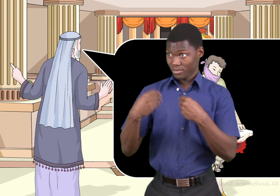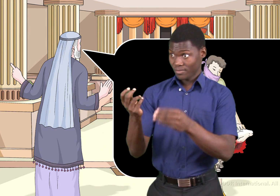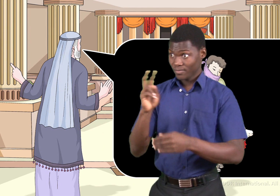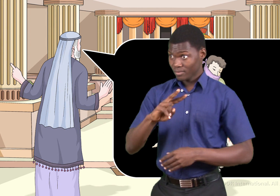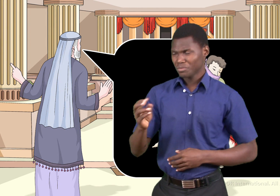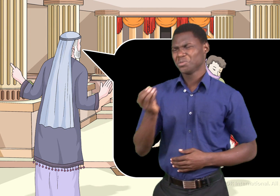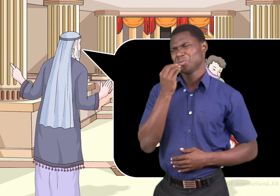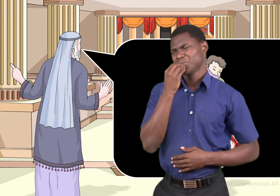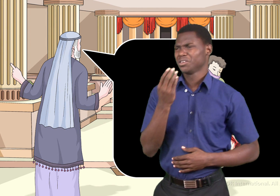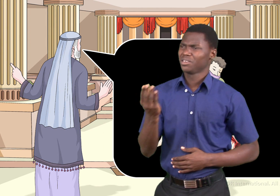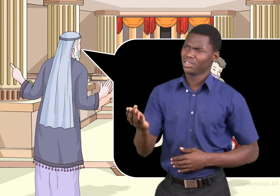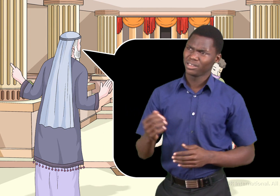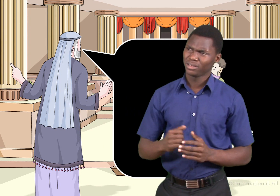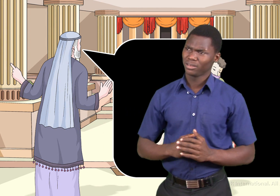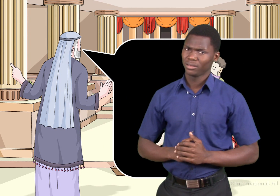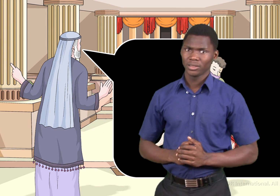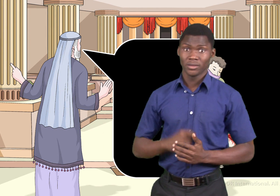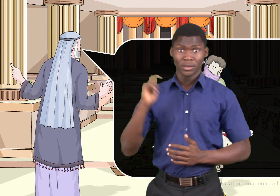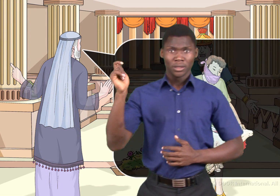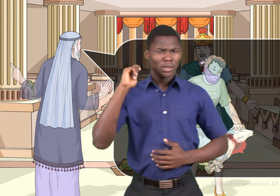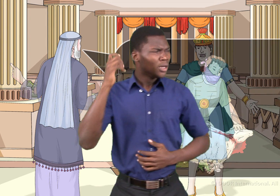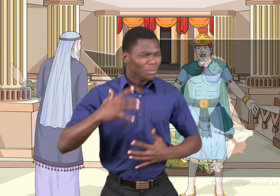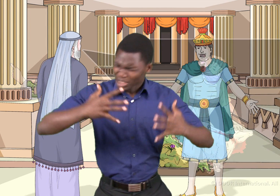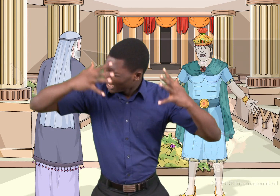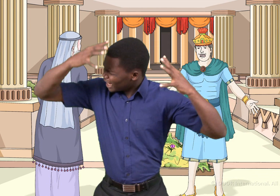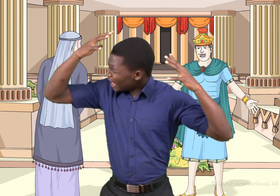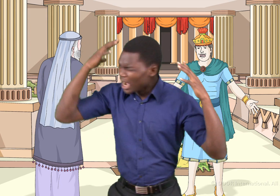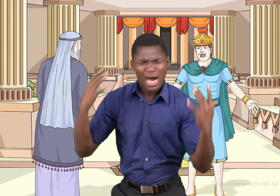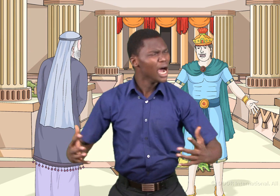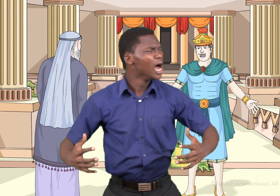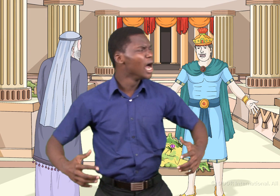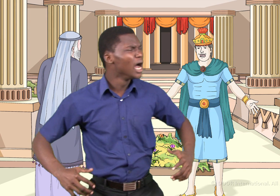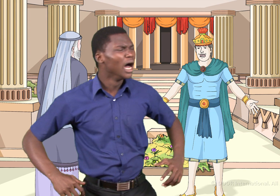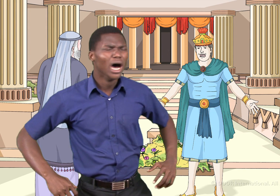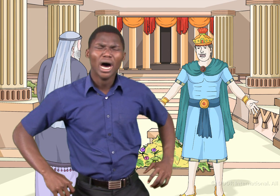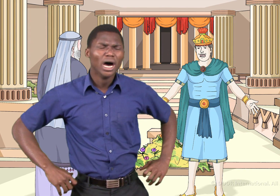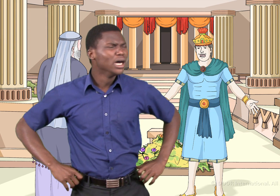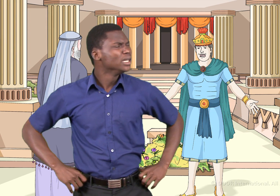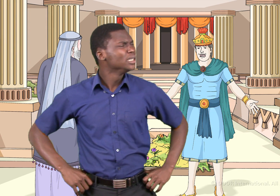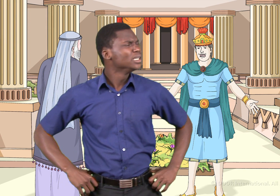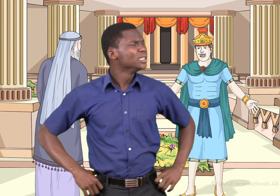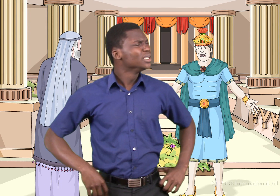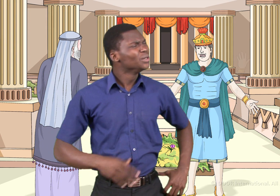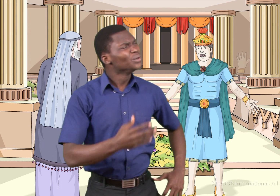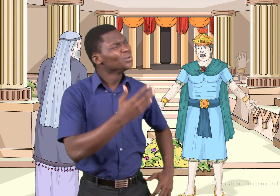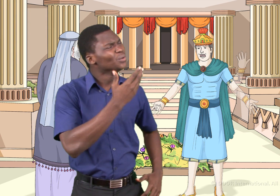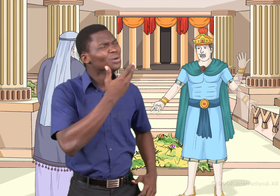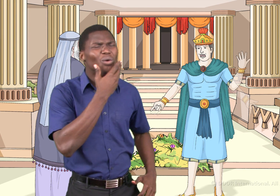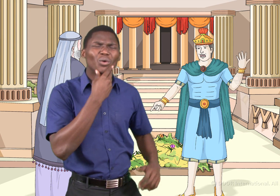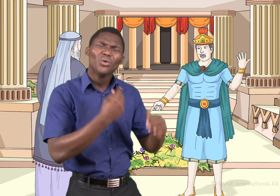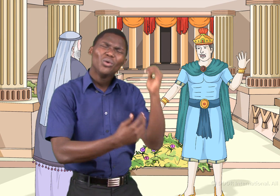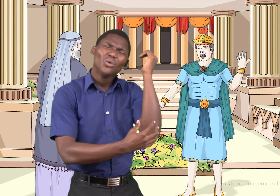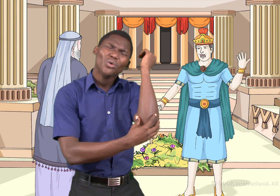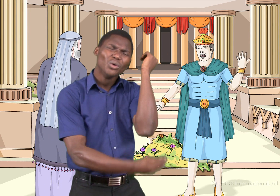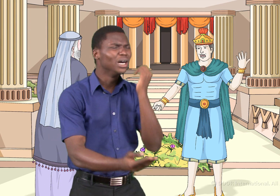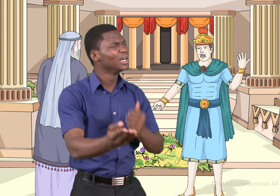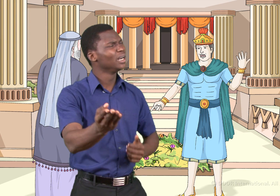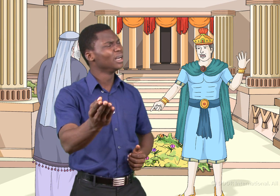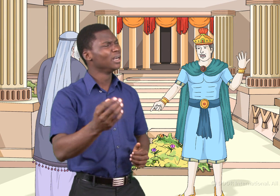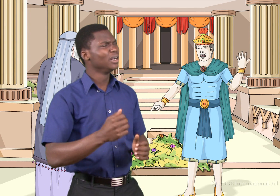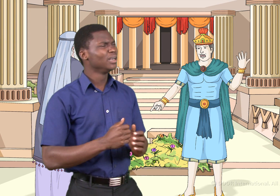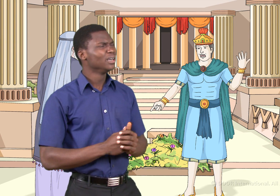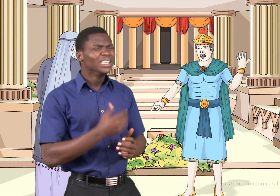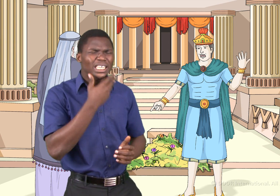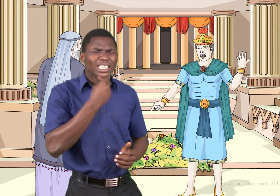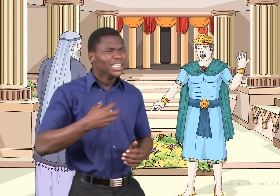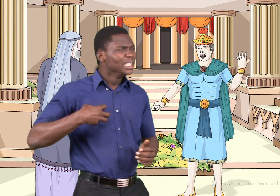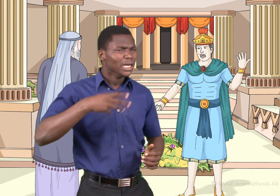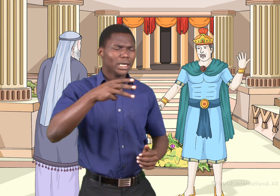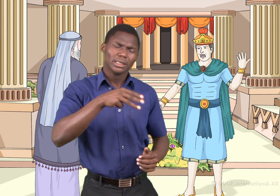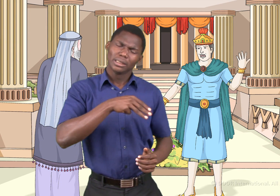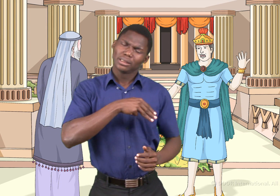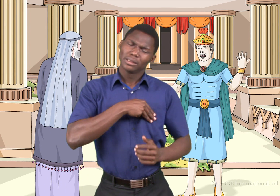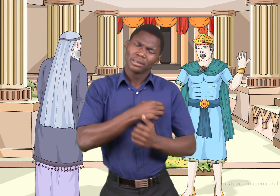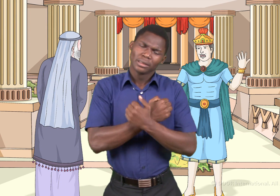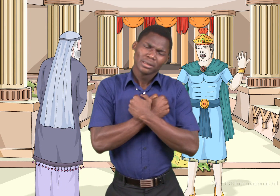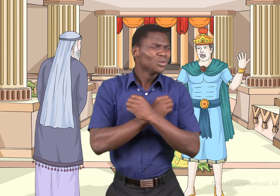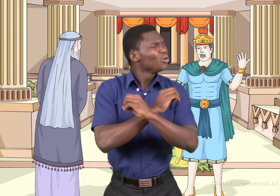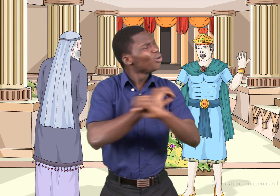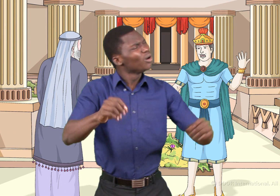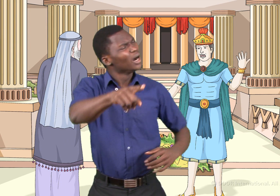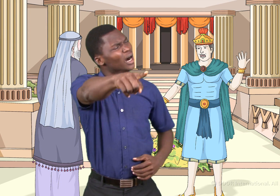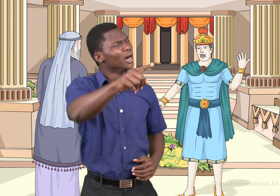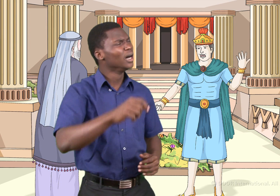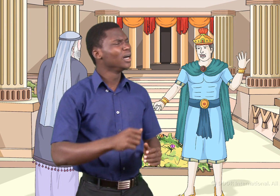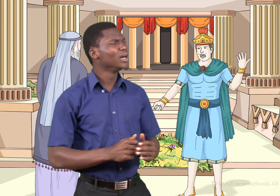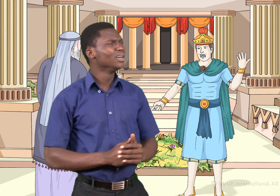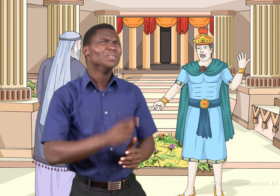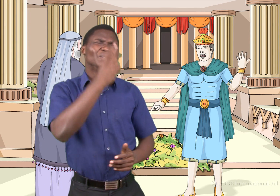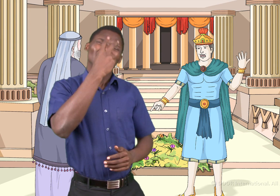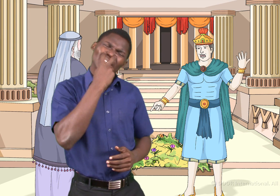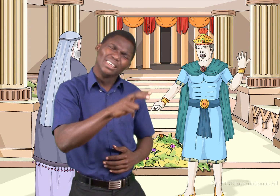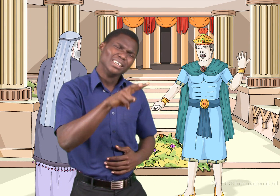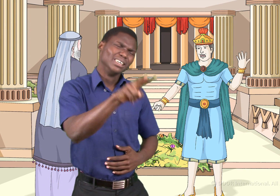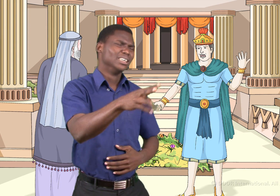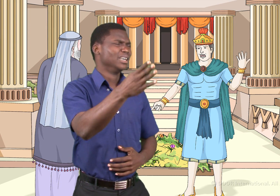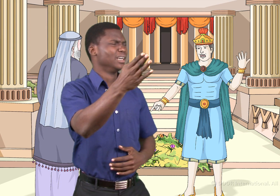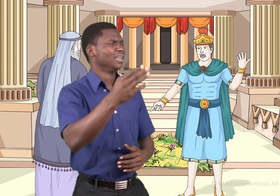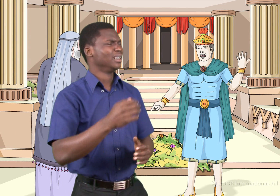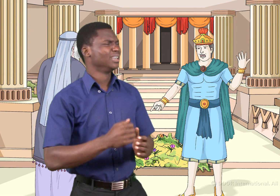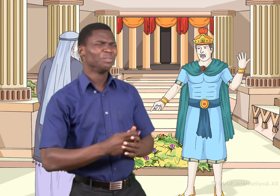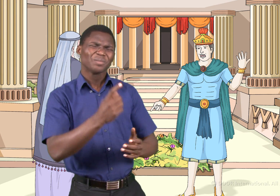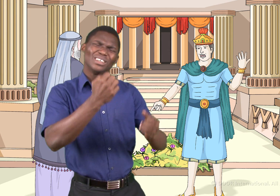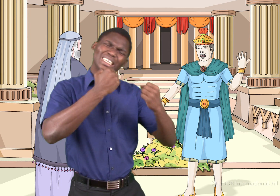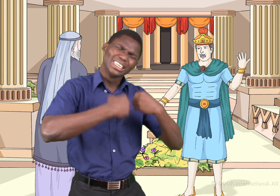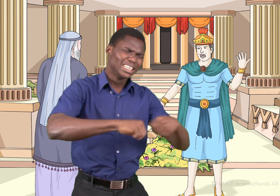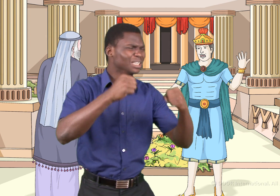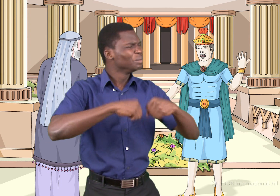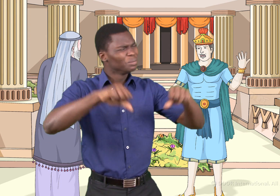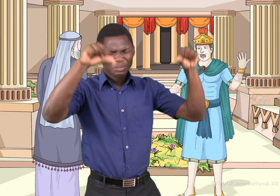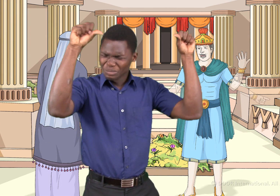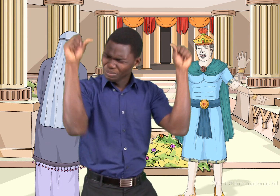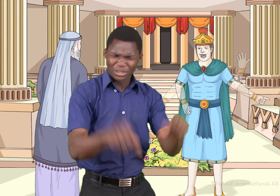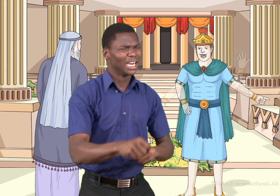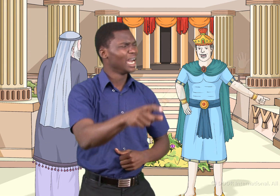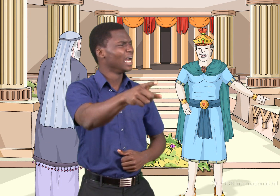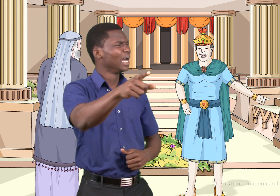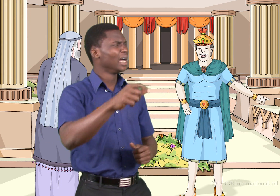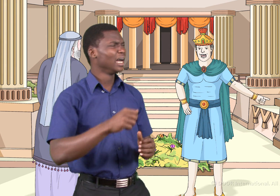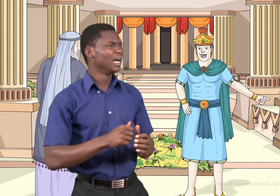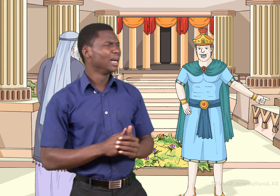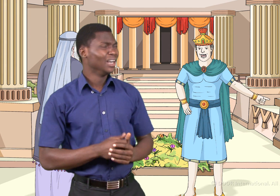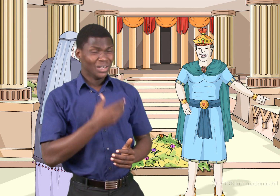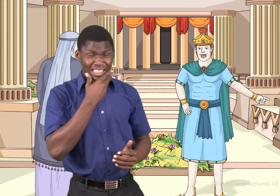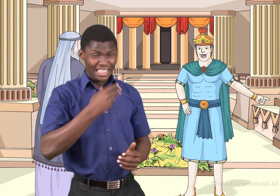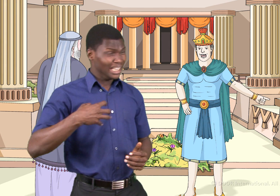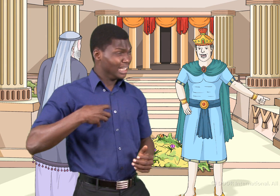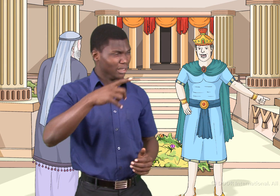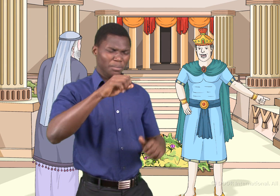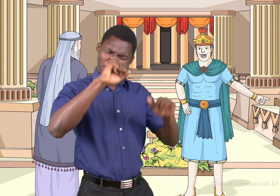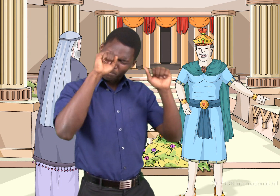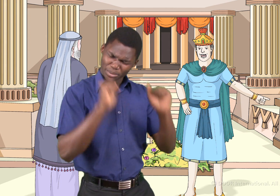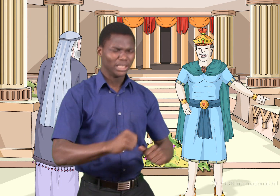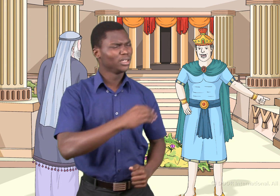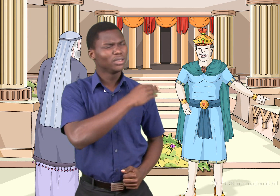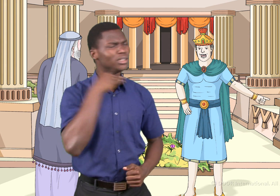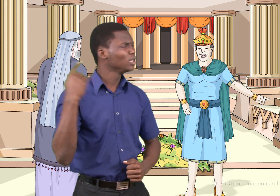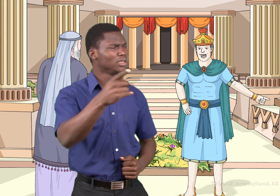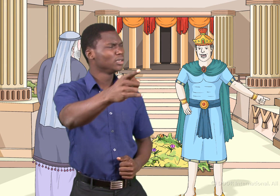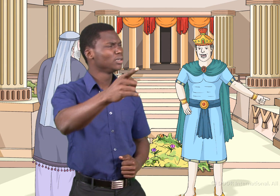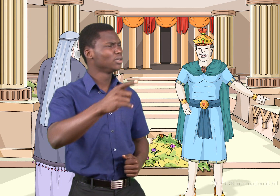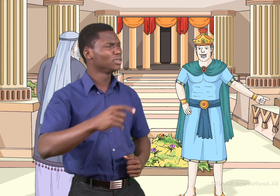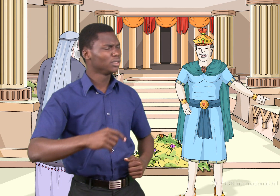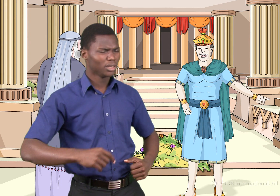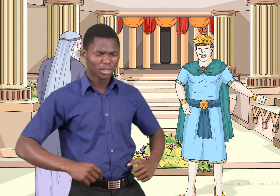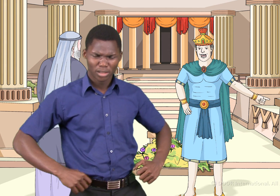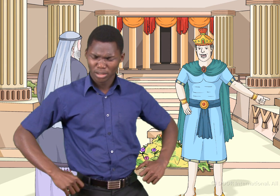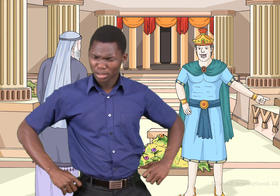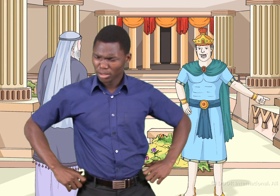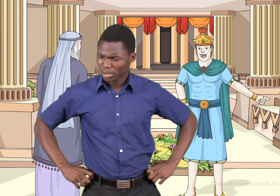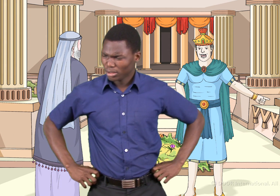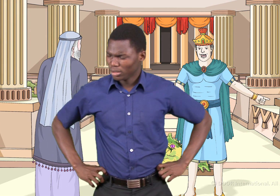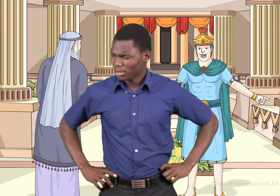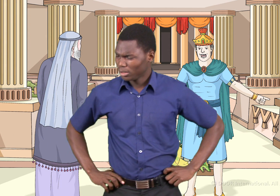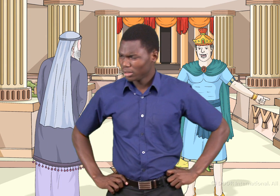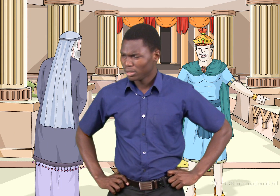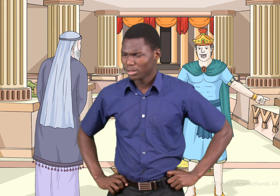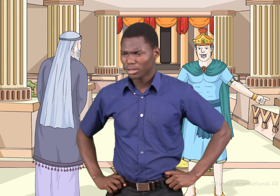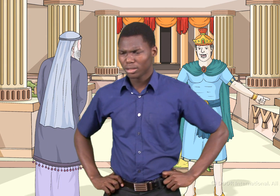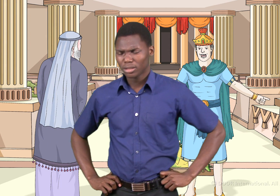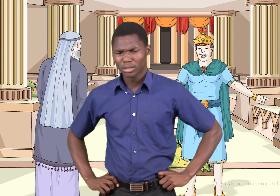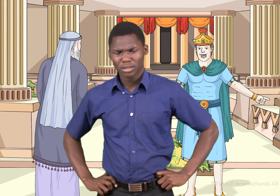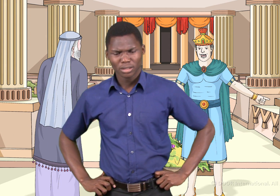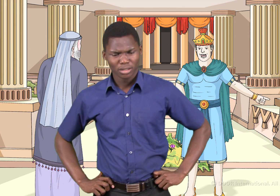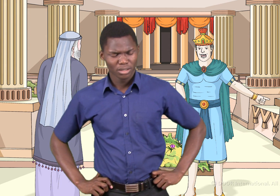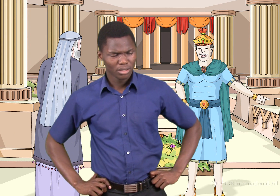David burned with anger against the man and said to Nathan: “As surely as the LORD lives, the man who did this deserves to die!